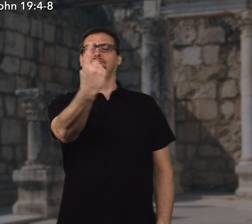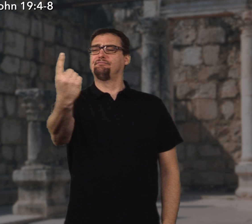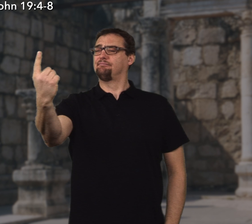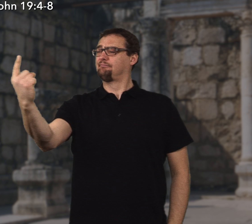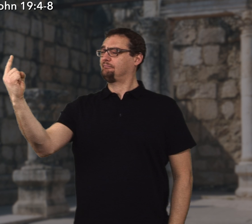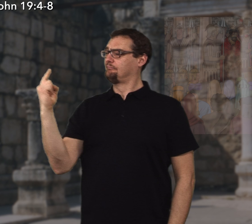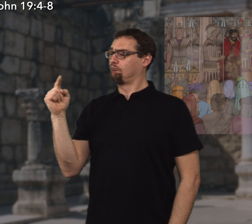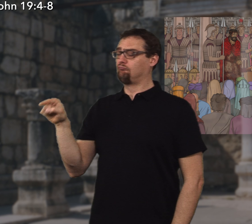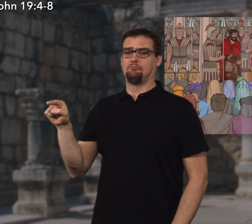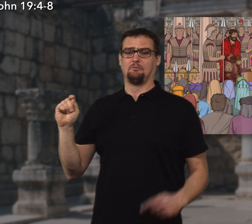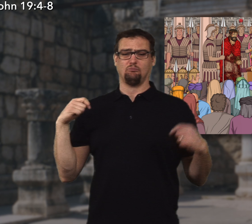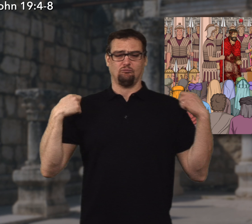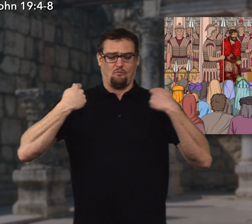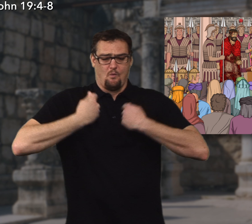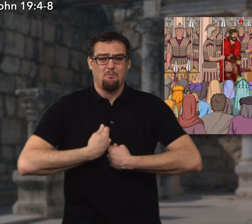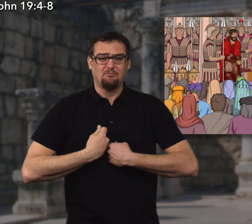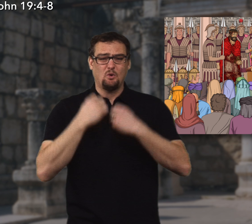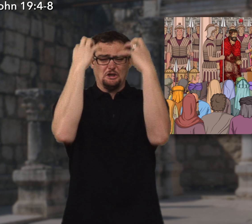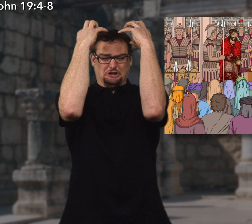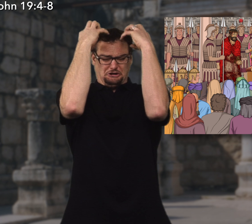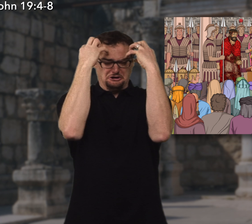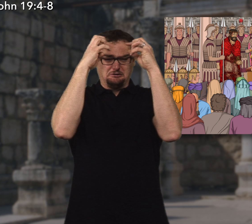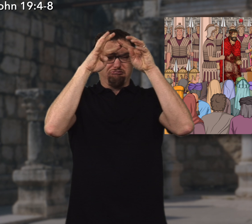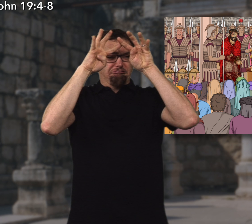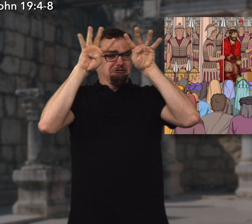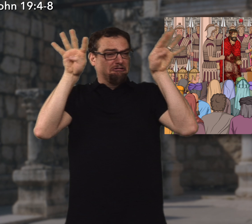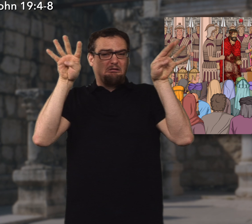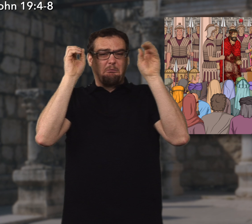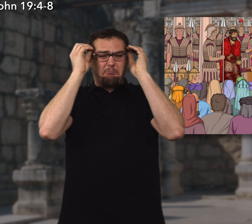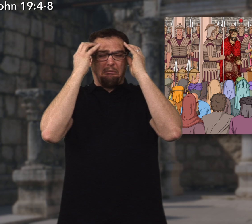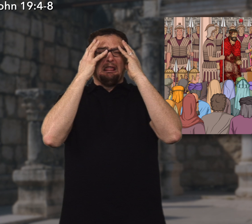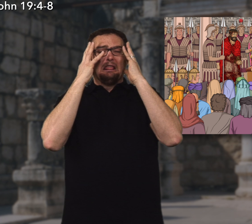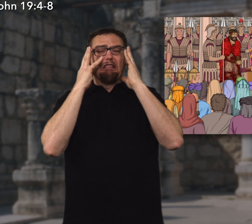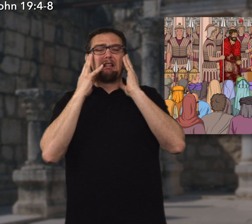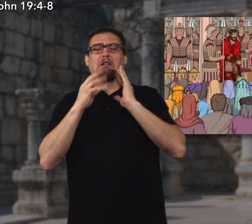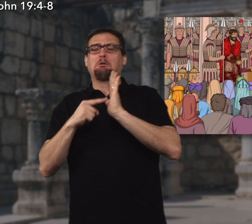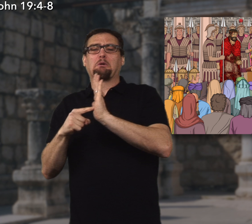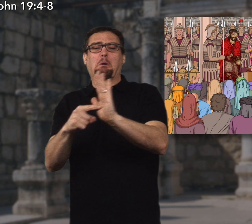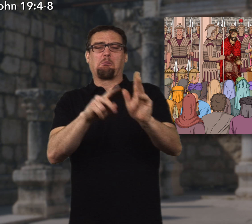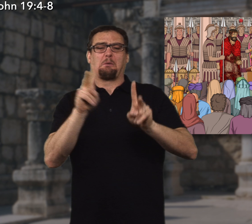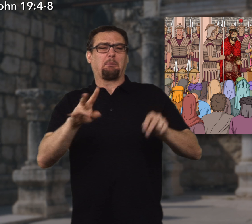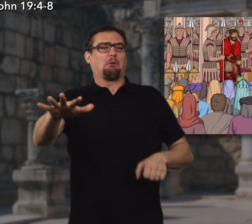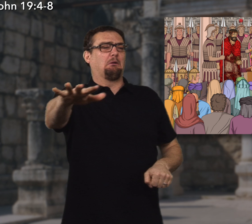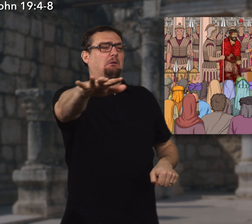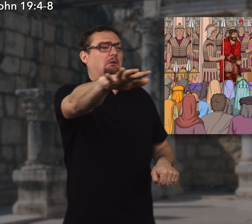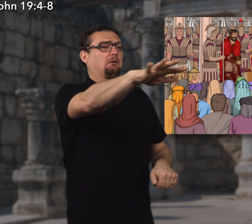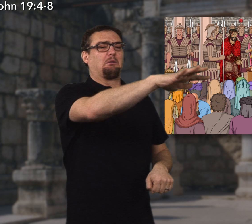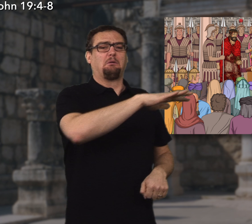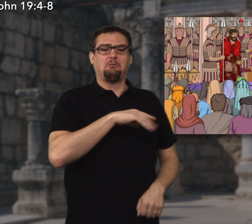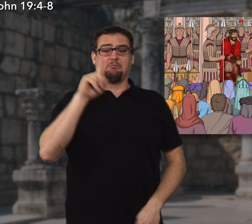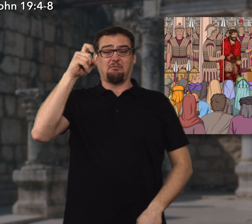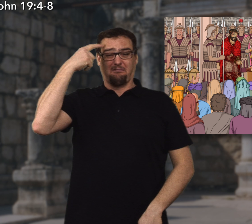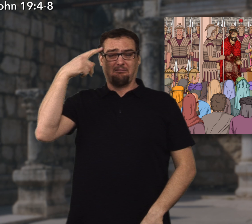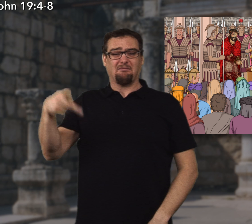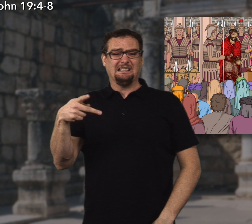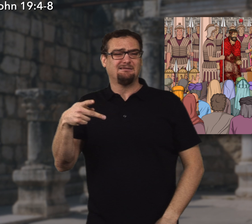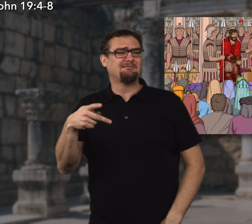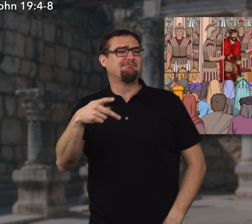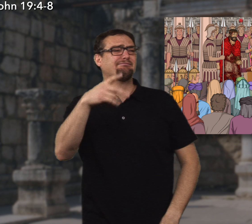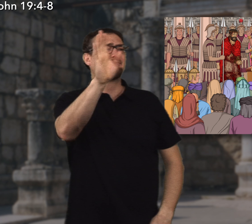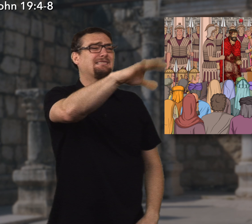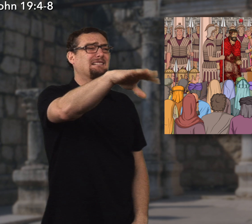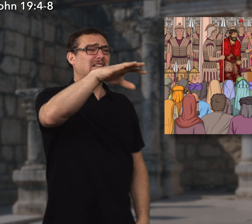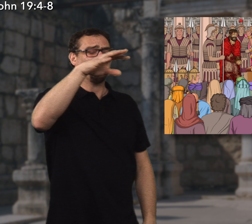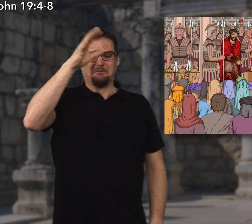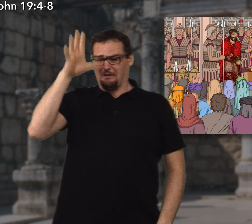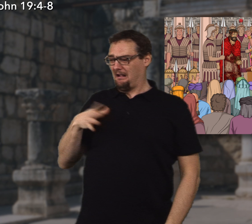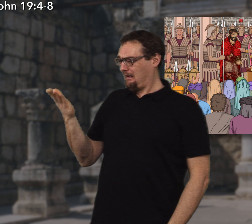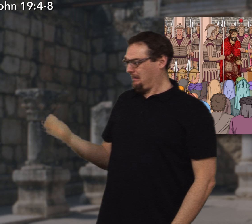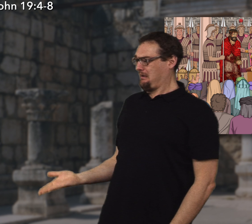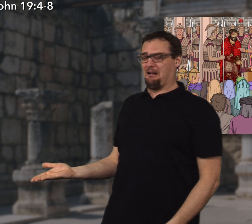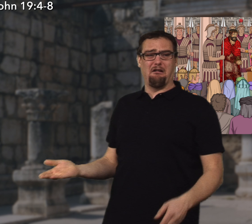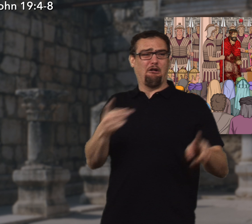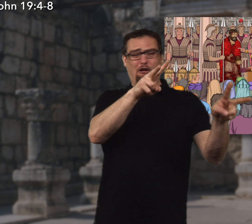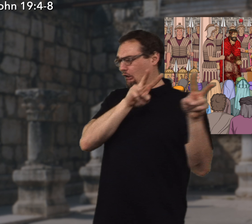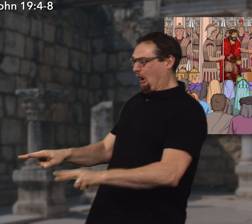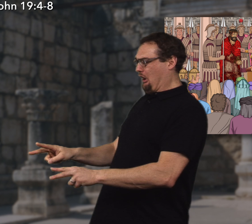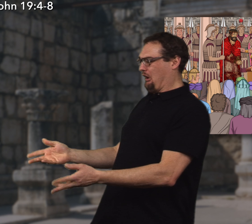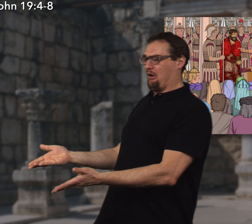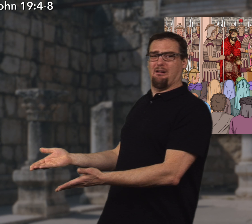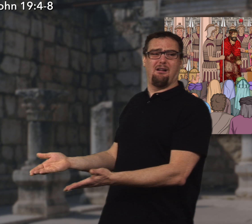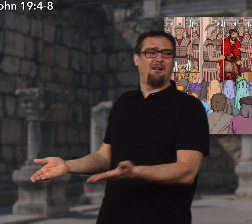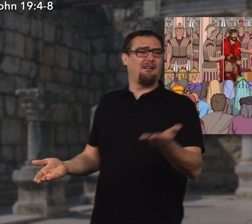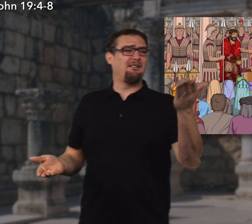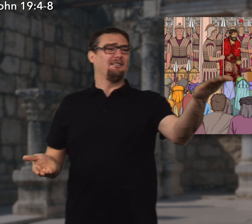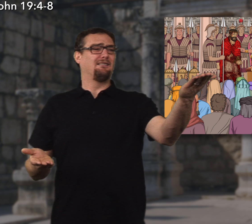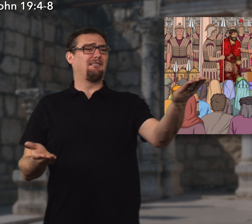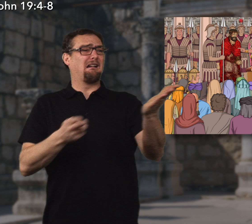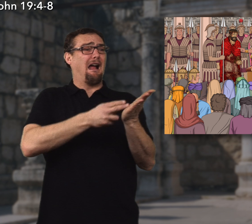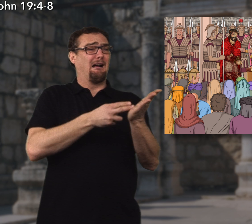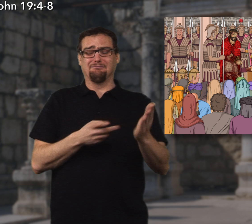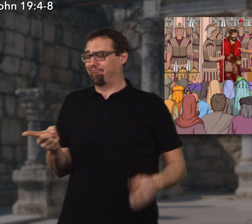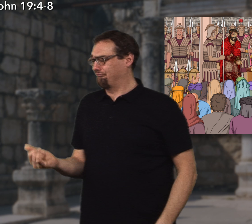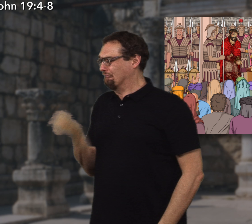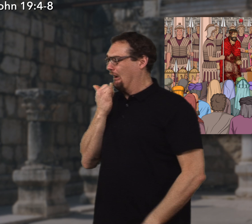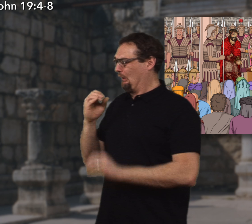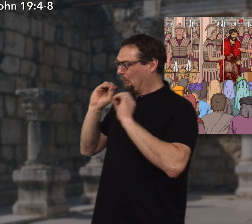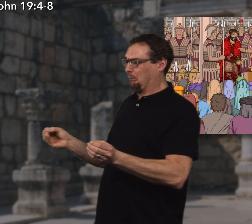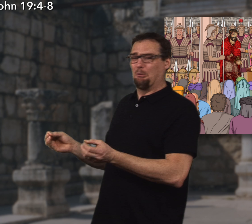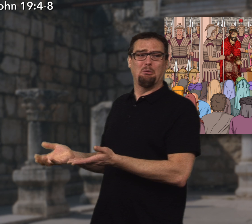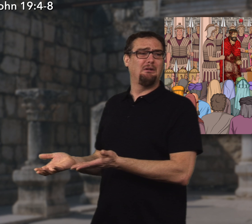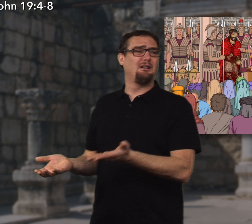When Jesus came out wearing the crown of thorns and the purple robe, Pilate said to them, “Here is the man!”